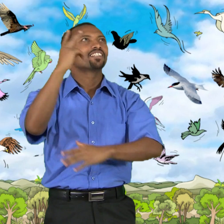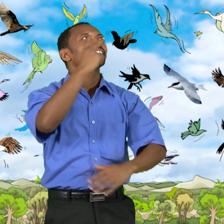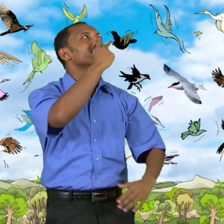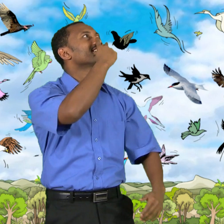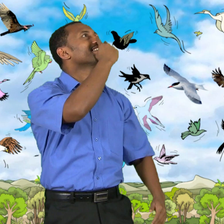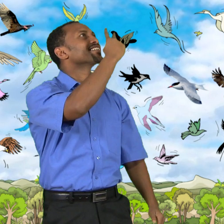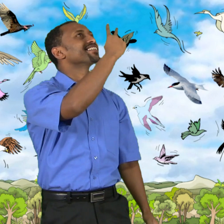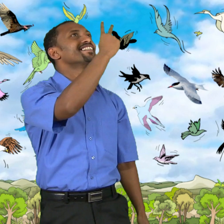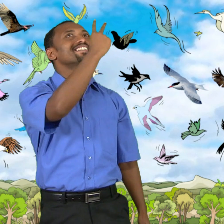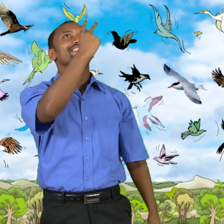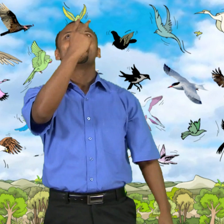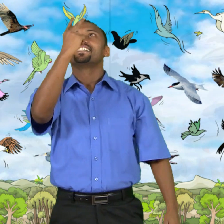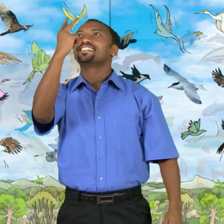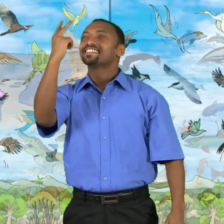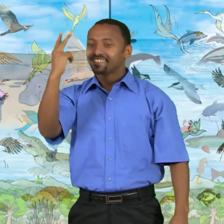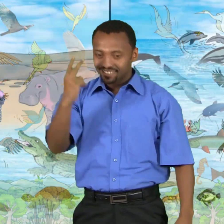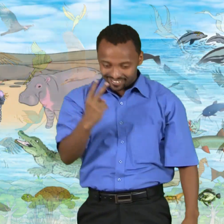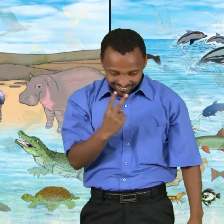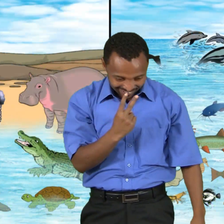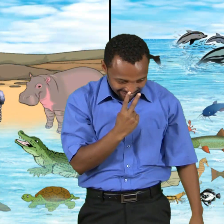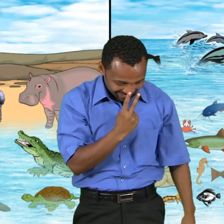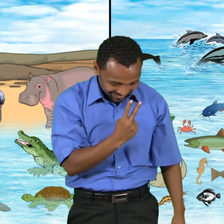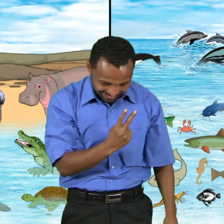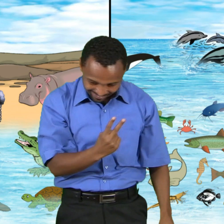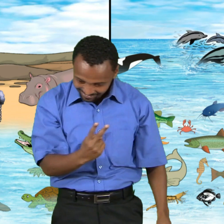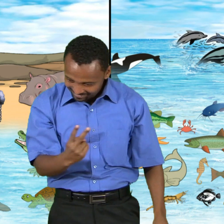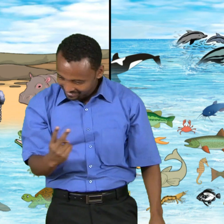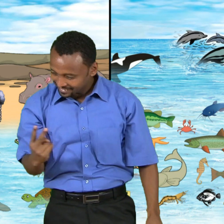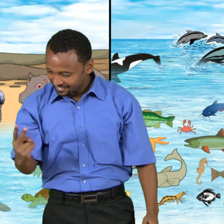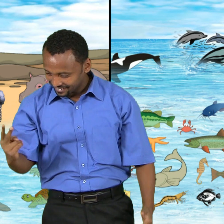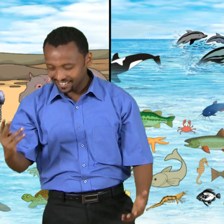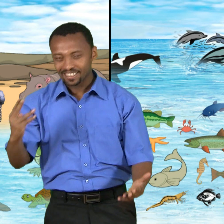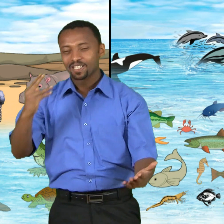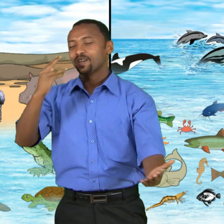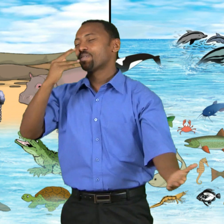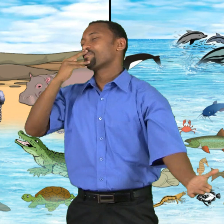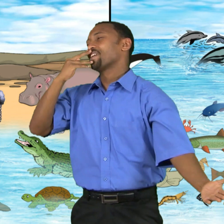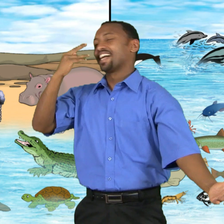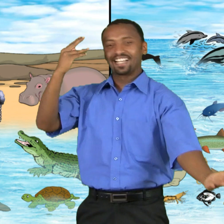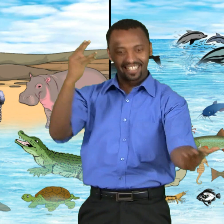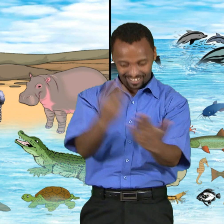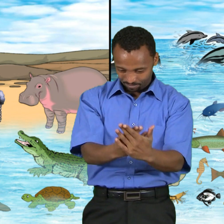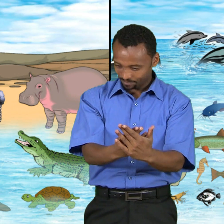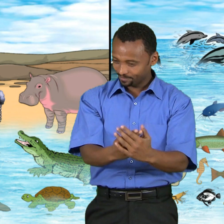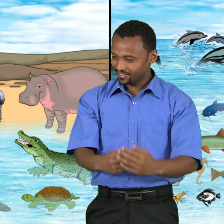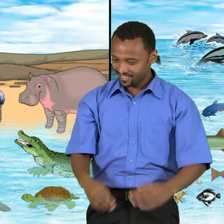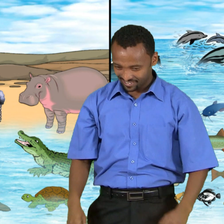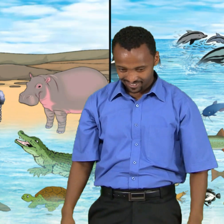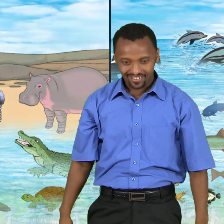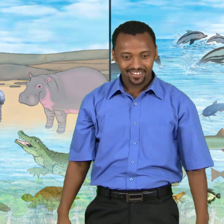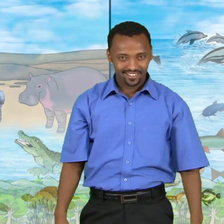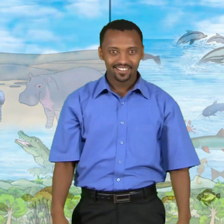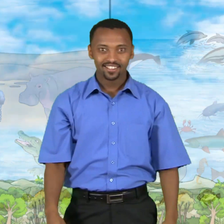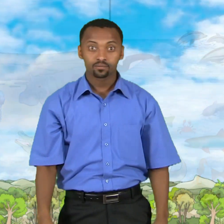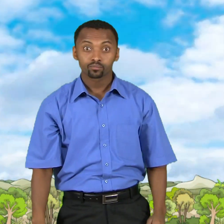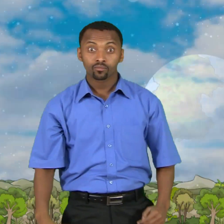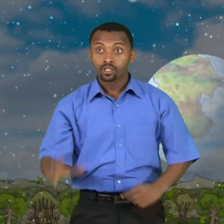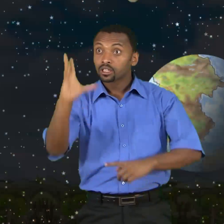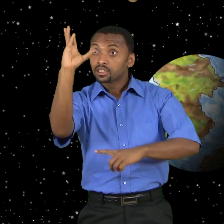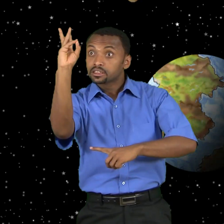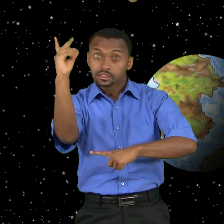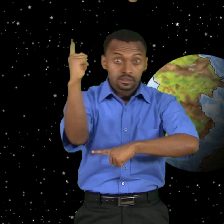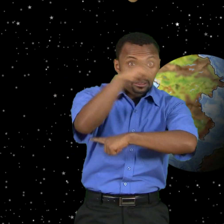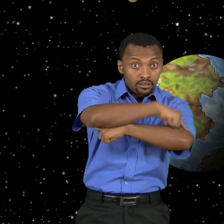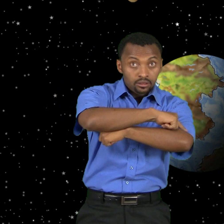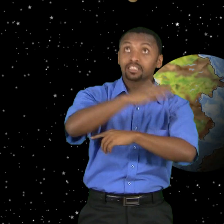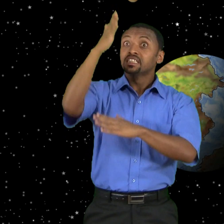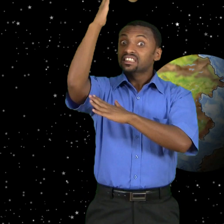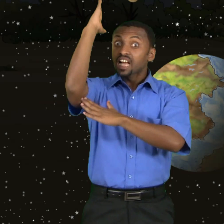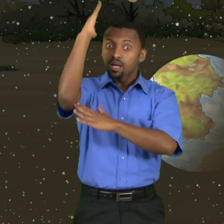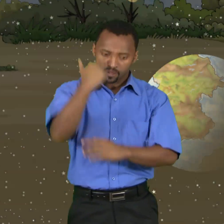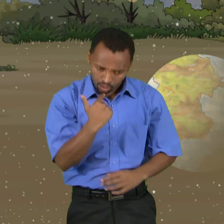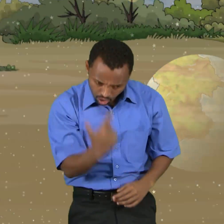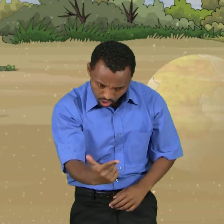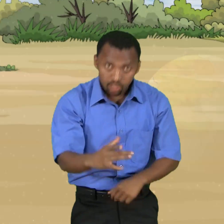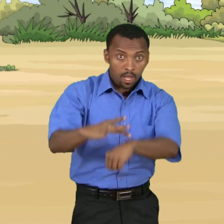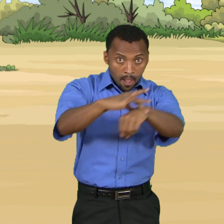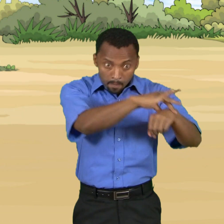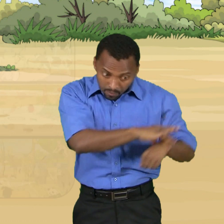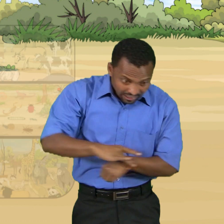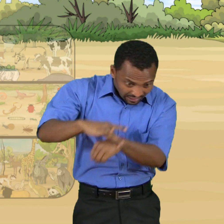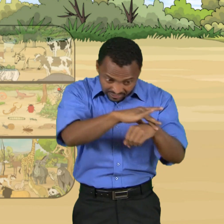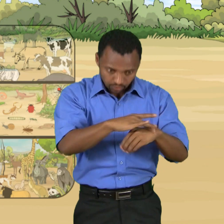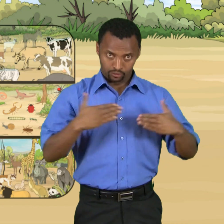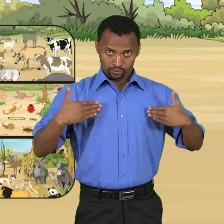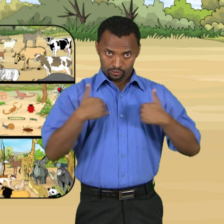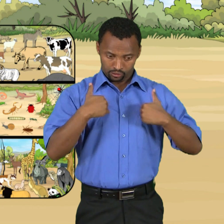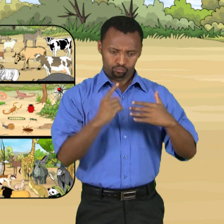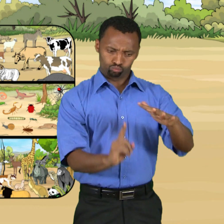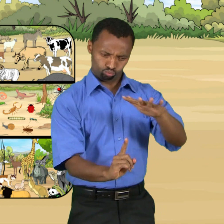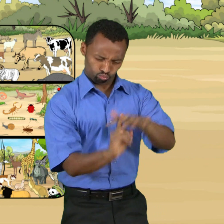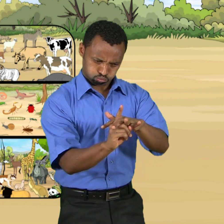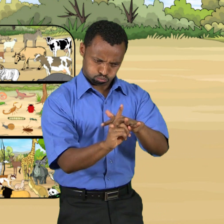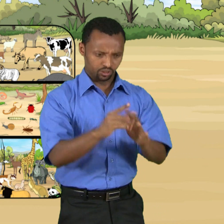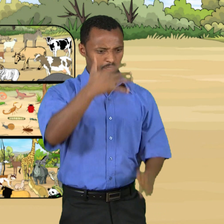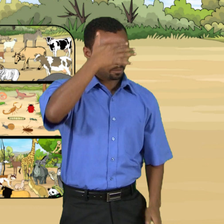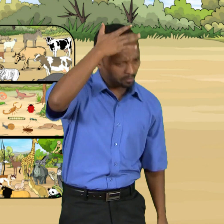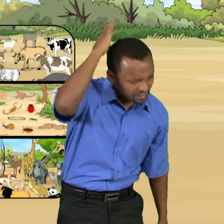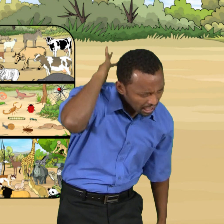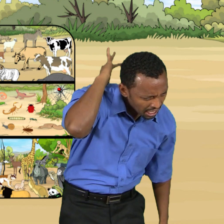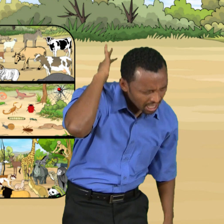And there was evening, and there was morning—the fifth day.